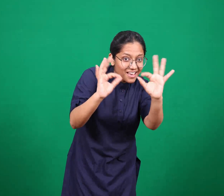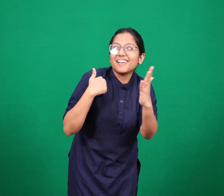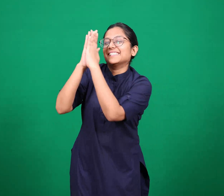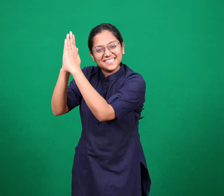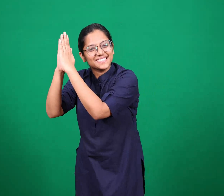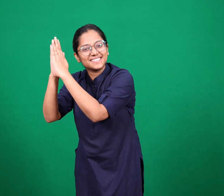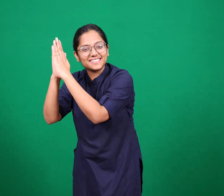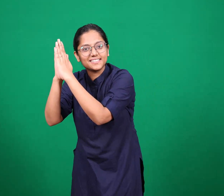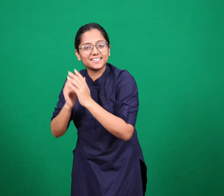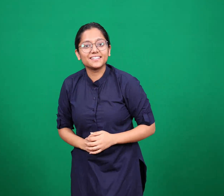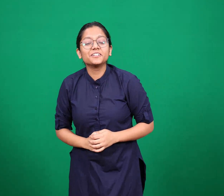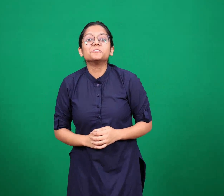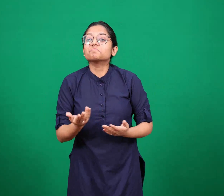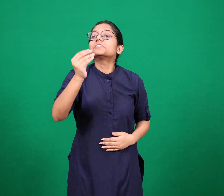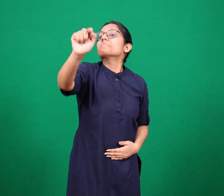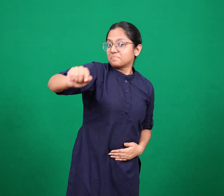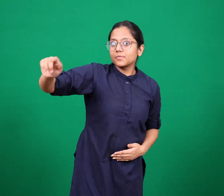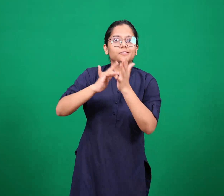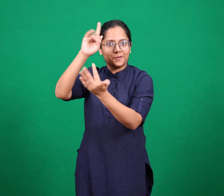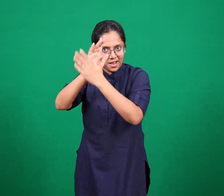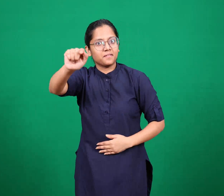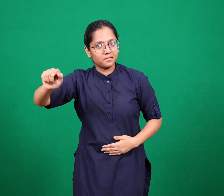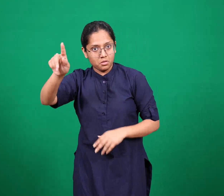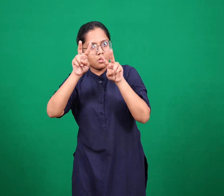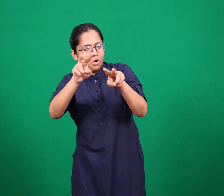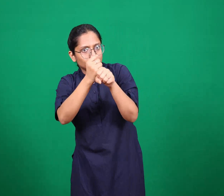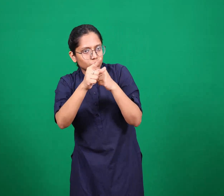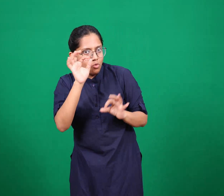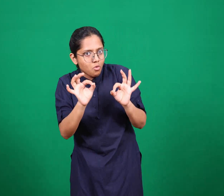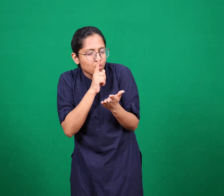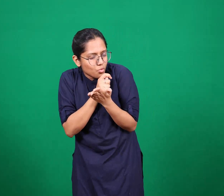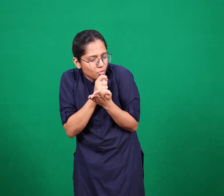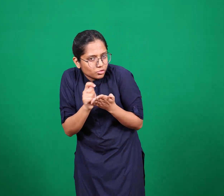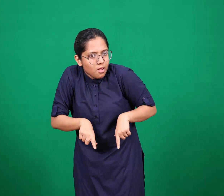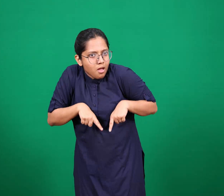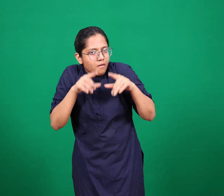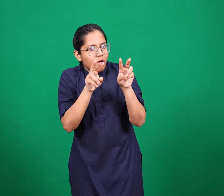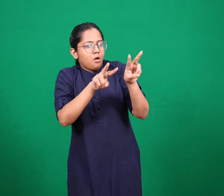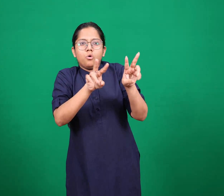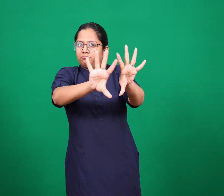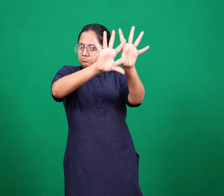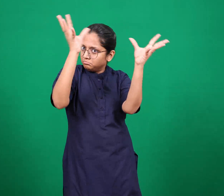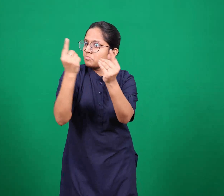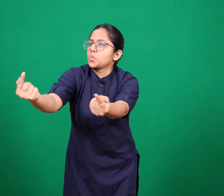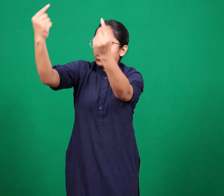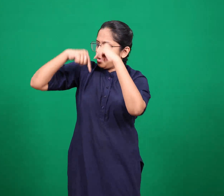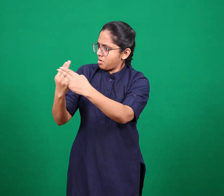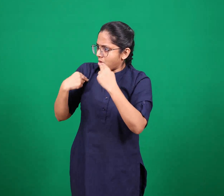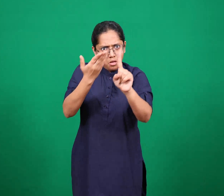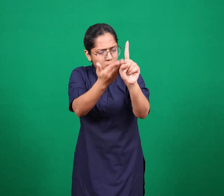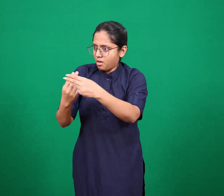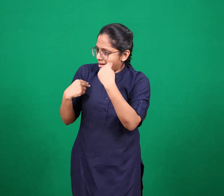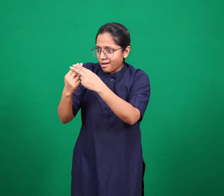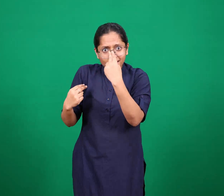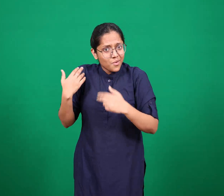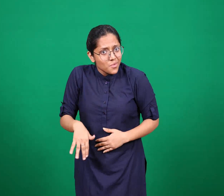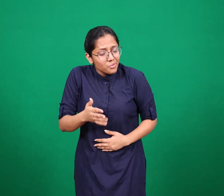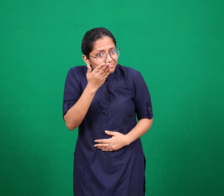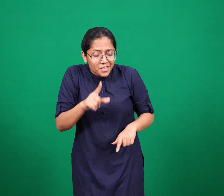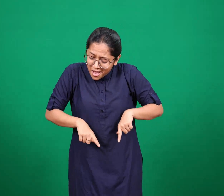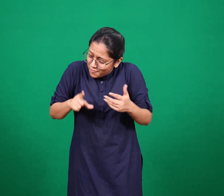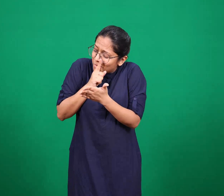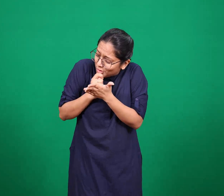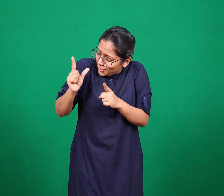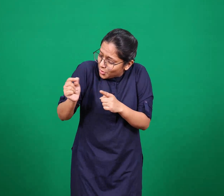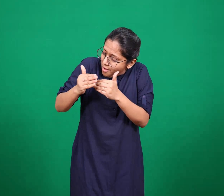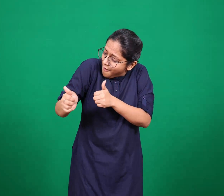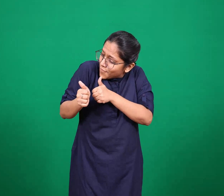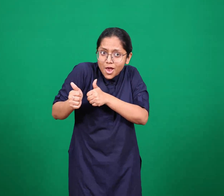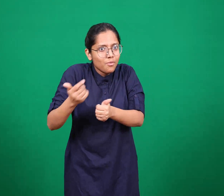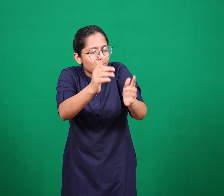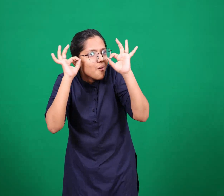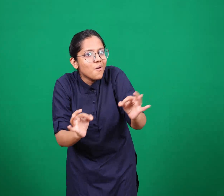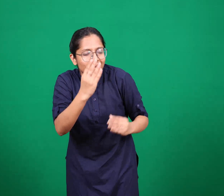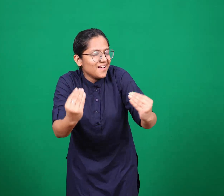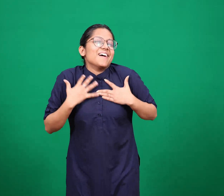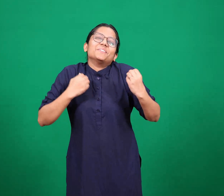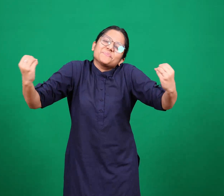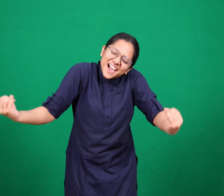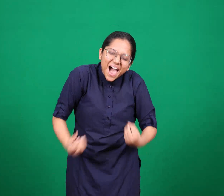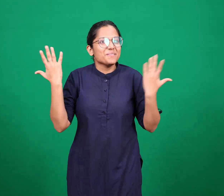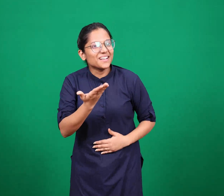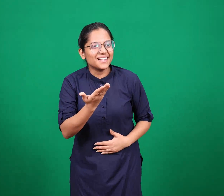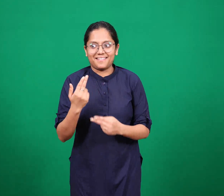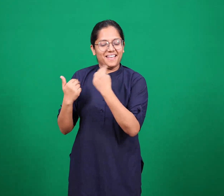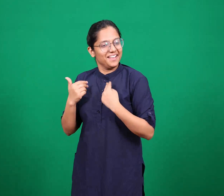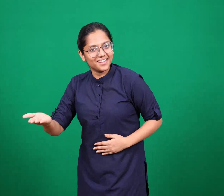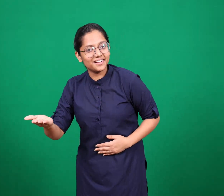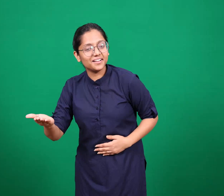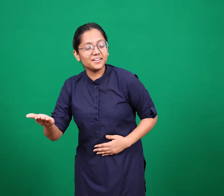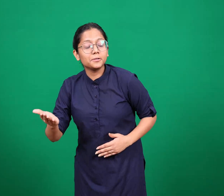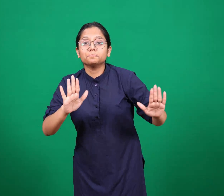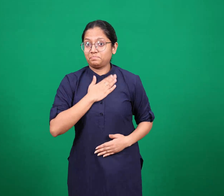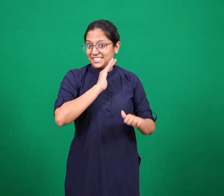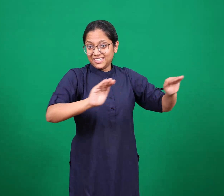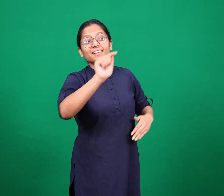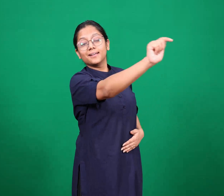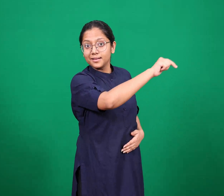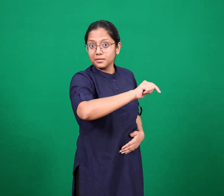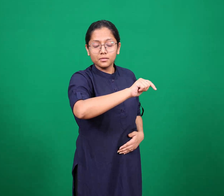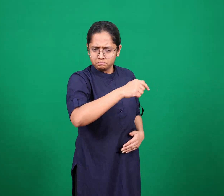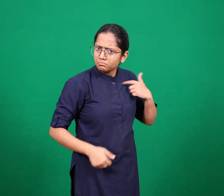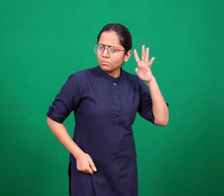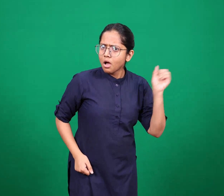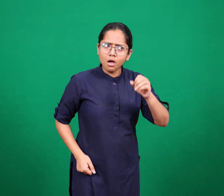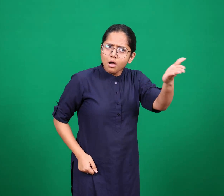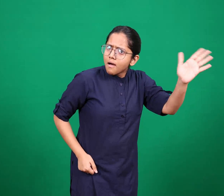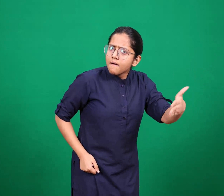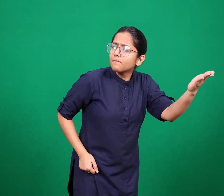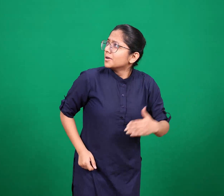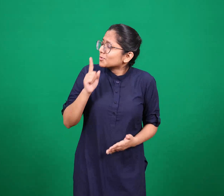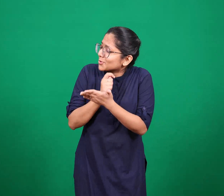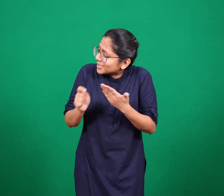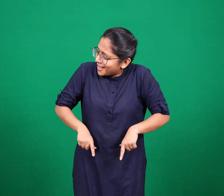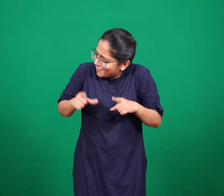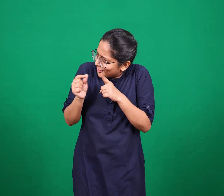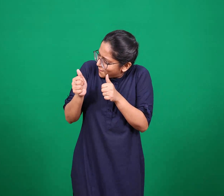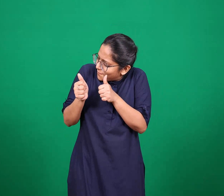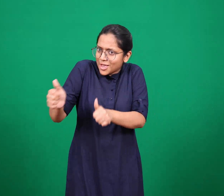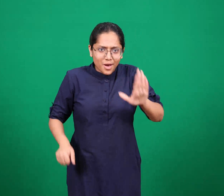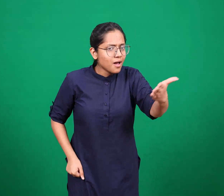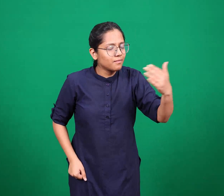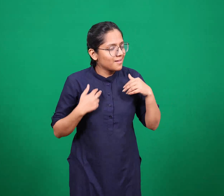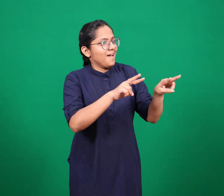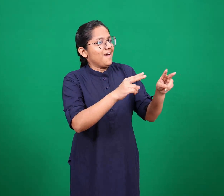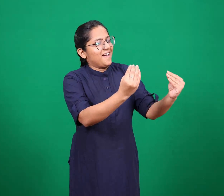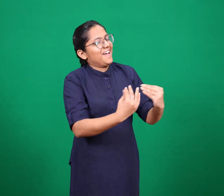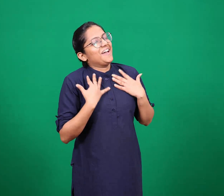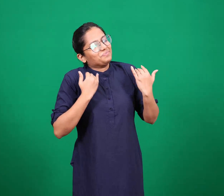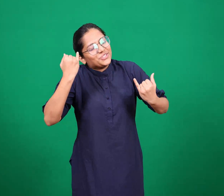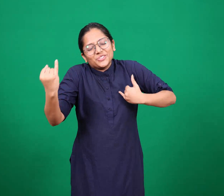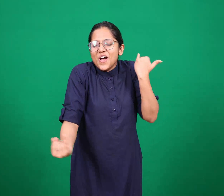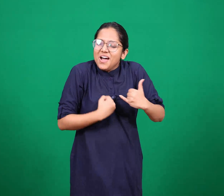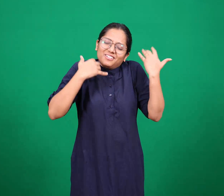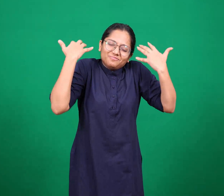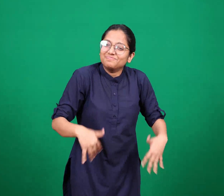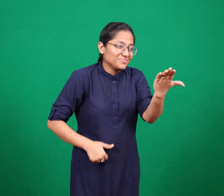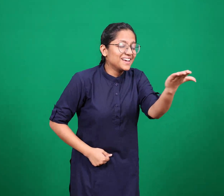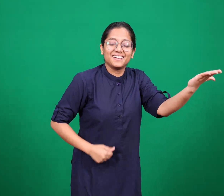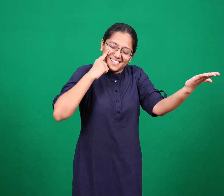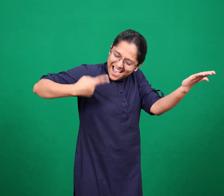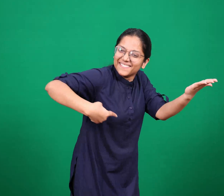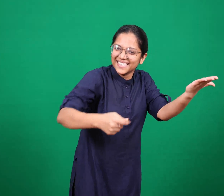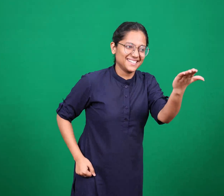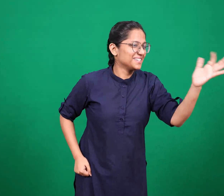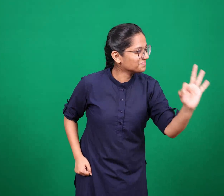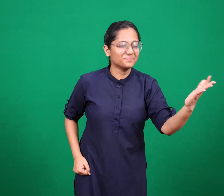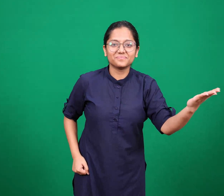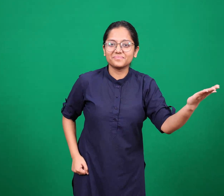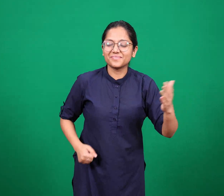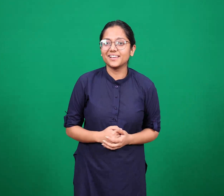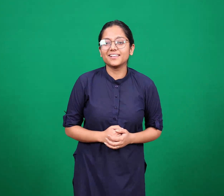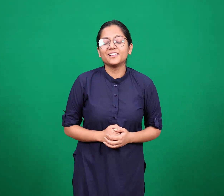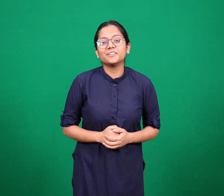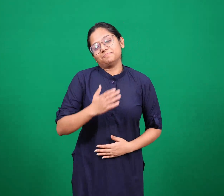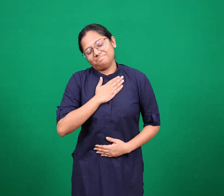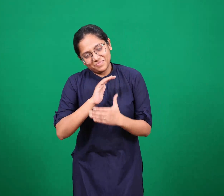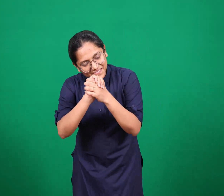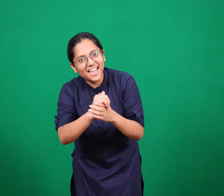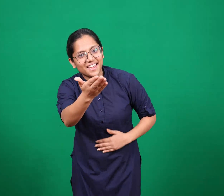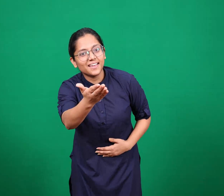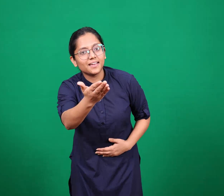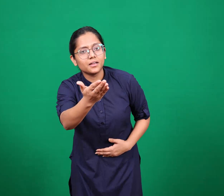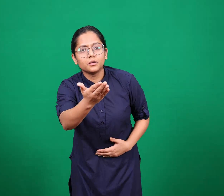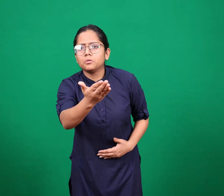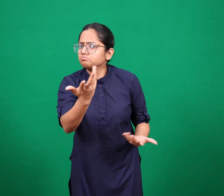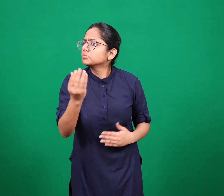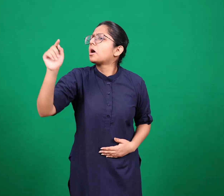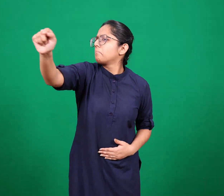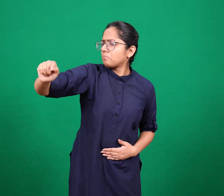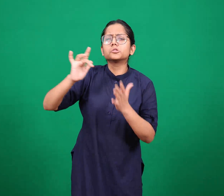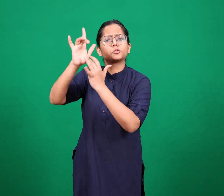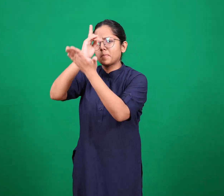For I was overjoyed when the brothers came and testified about your devotion to the truth, in which you continue to walk. I have no greater joy than to hear that my children are walking in the truth.